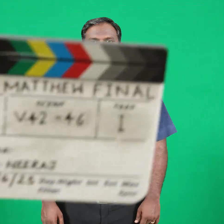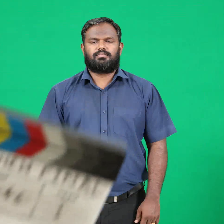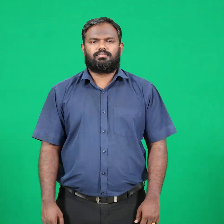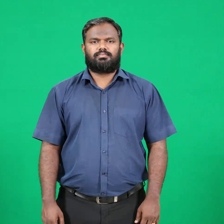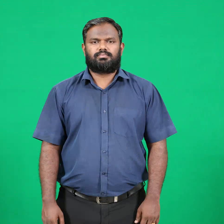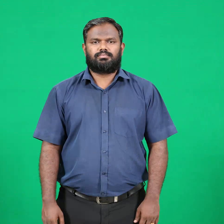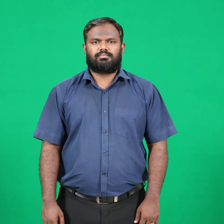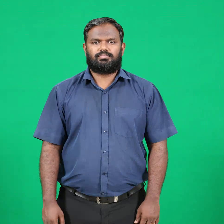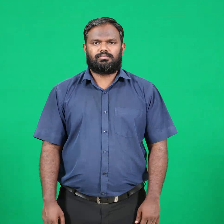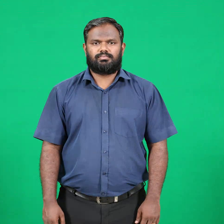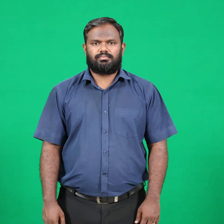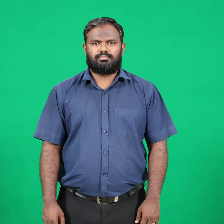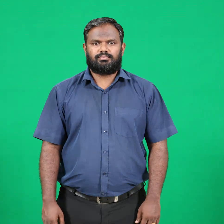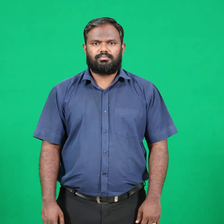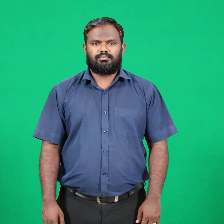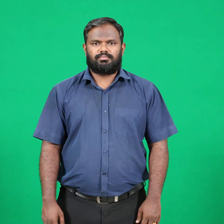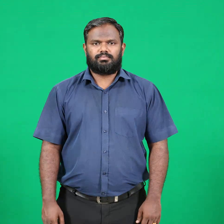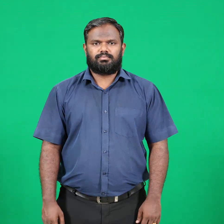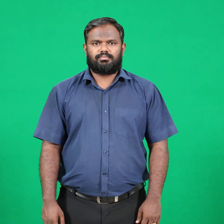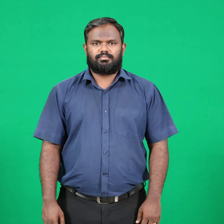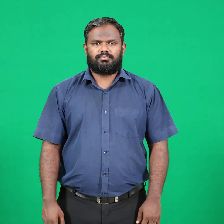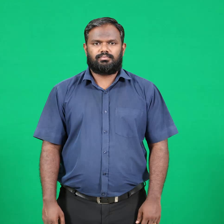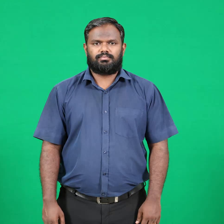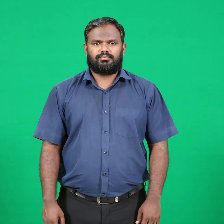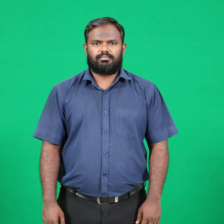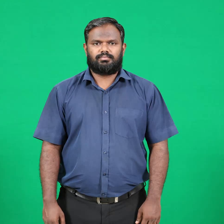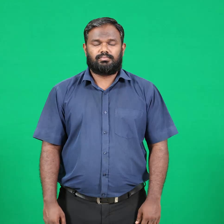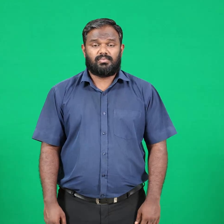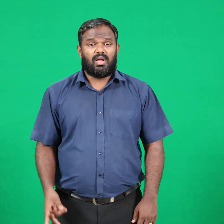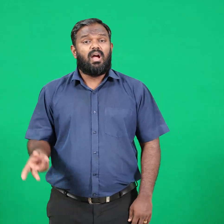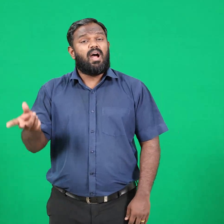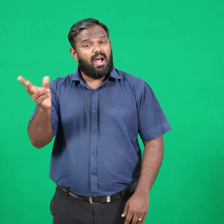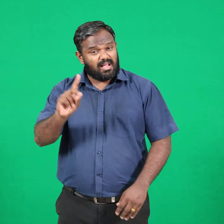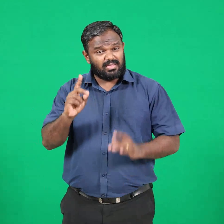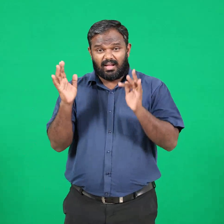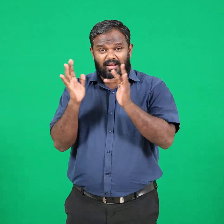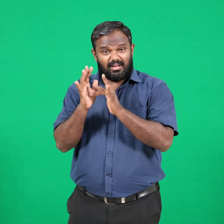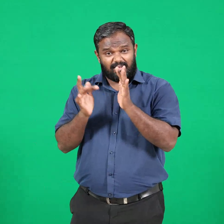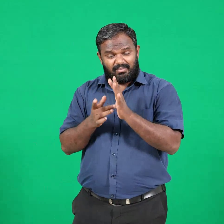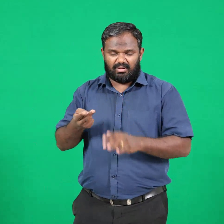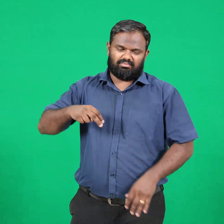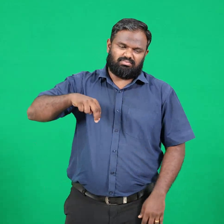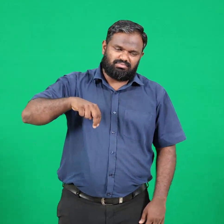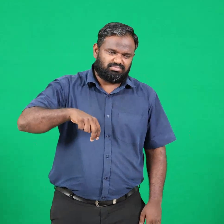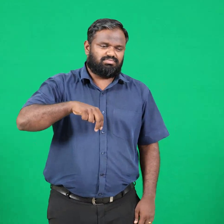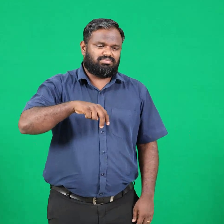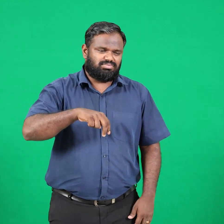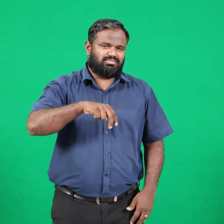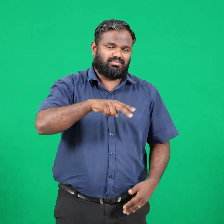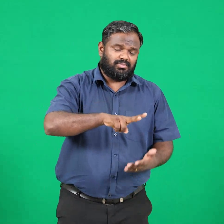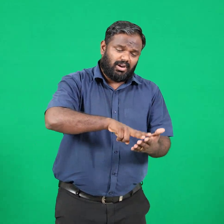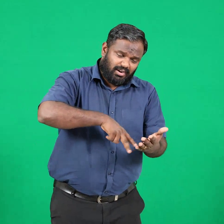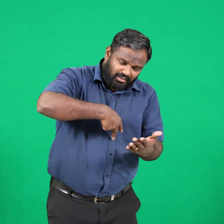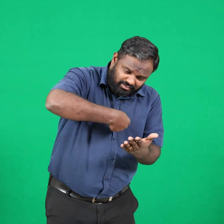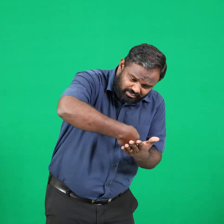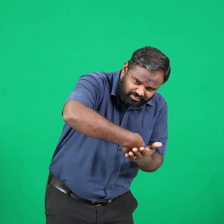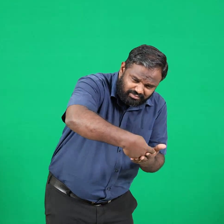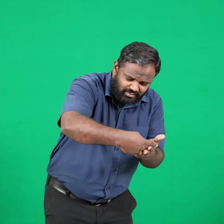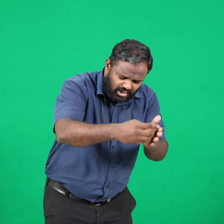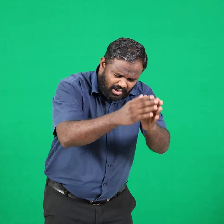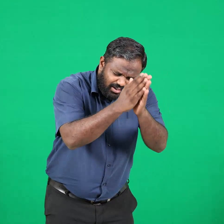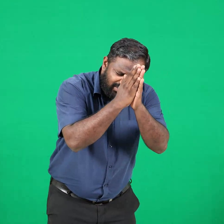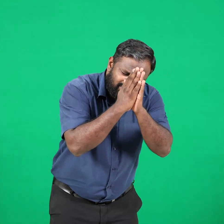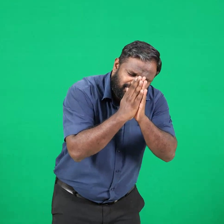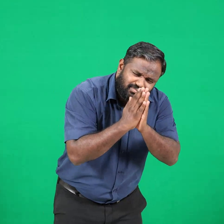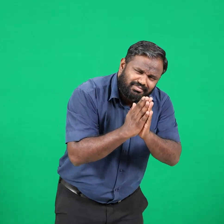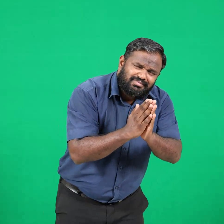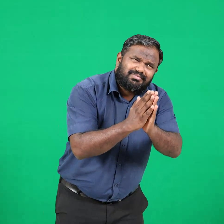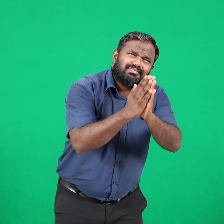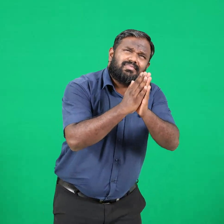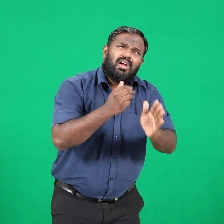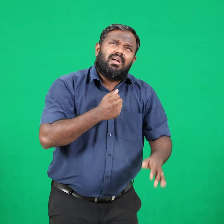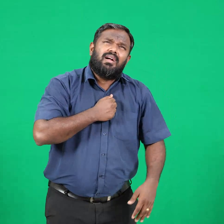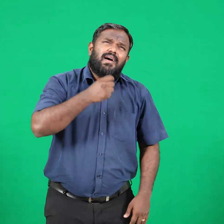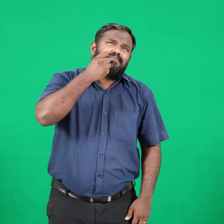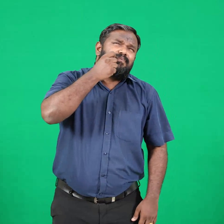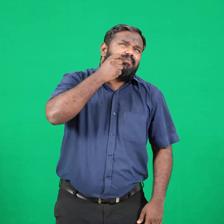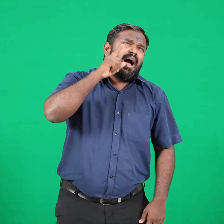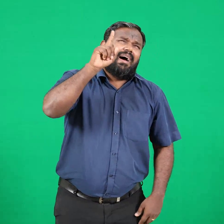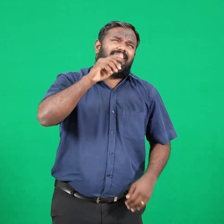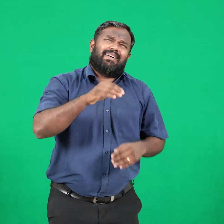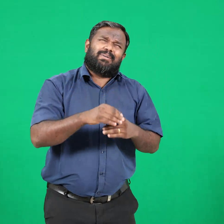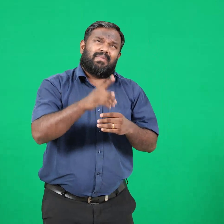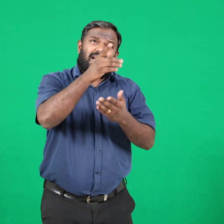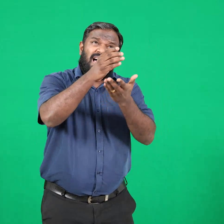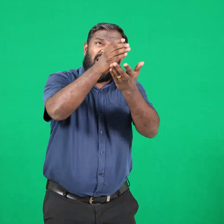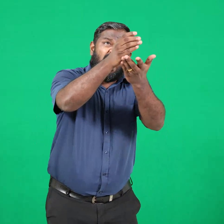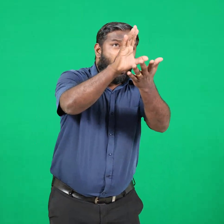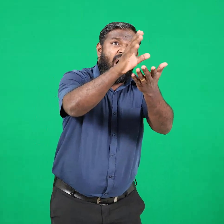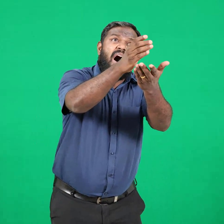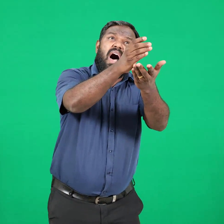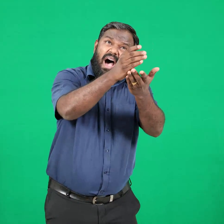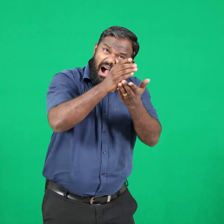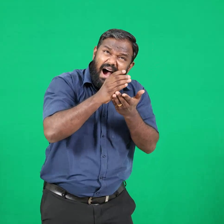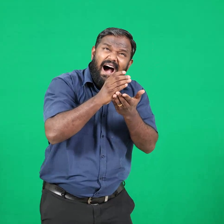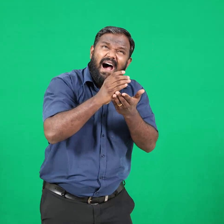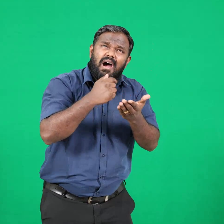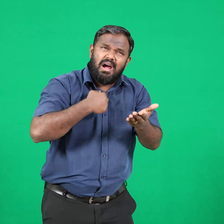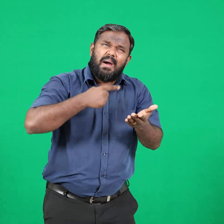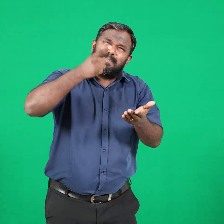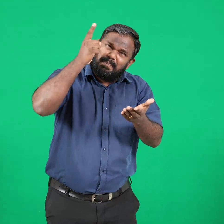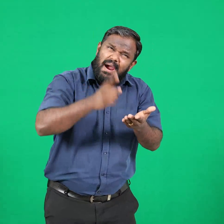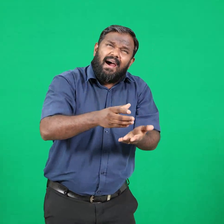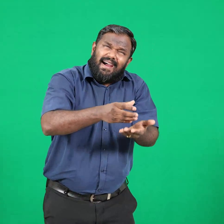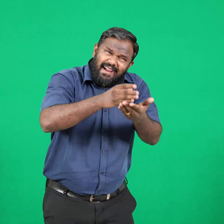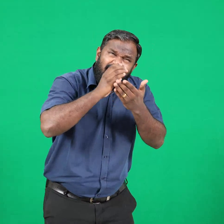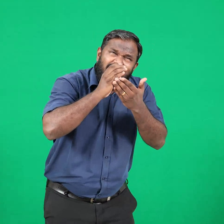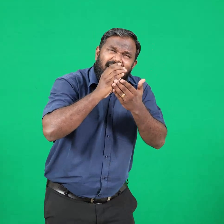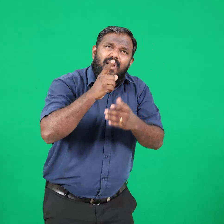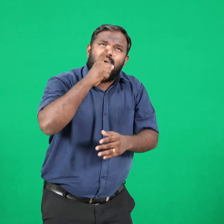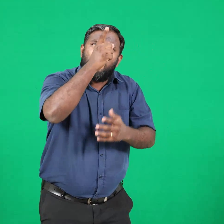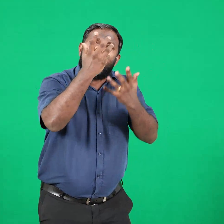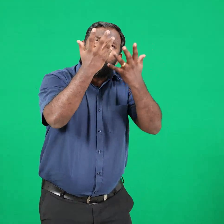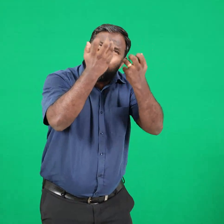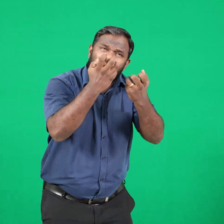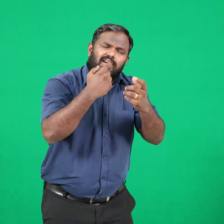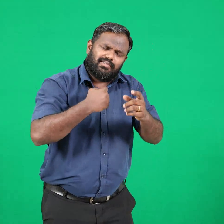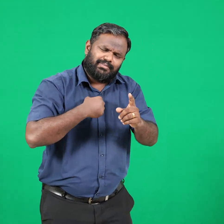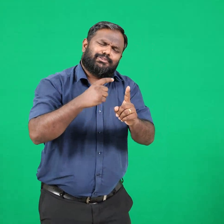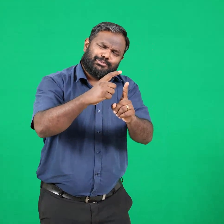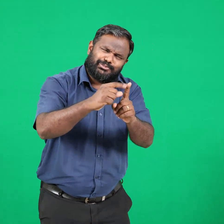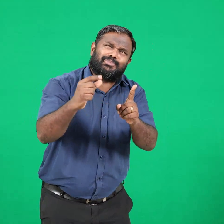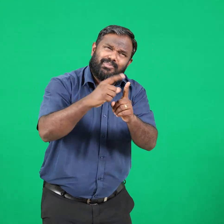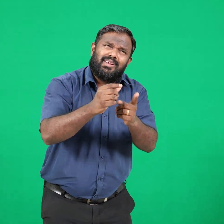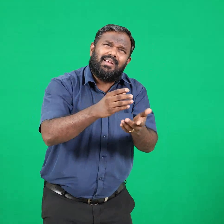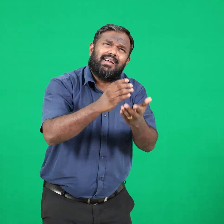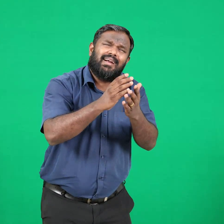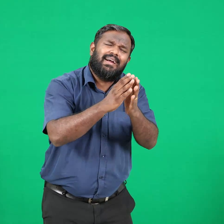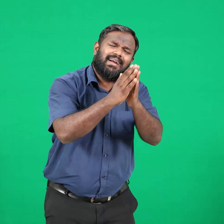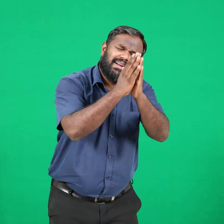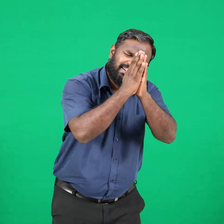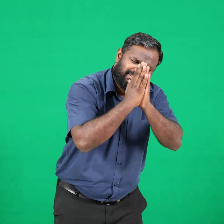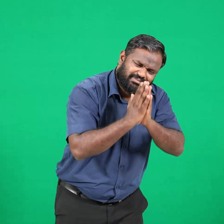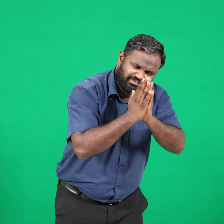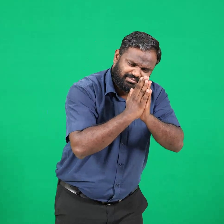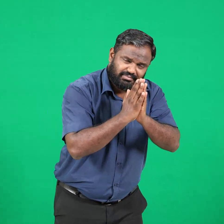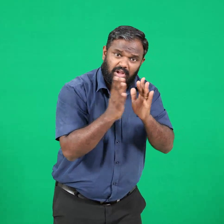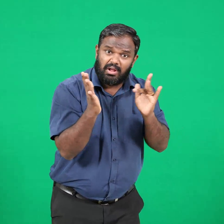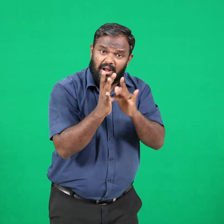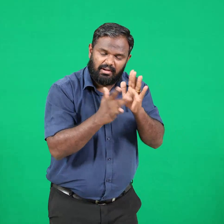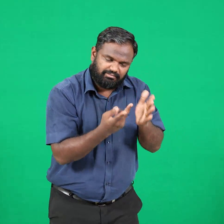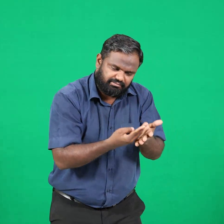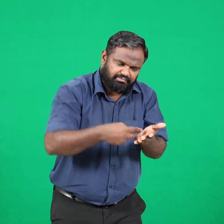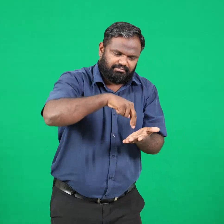A second time He went away and prayed, "My Father, if this cup cannot pass unless I drink it, may Your will be done."